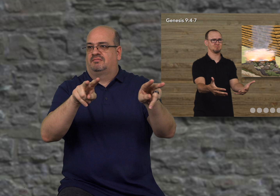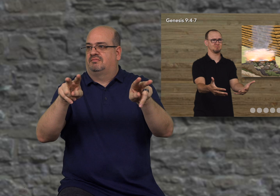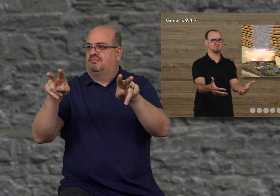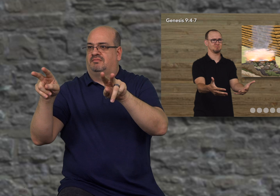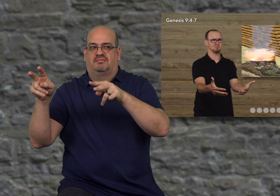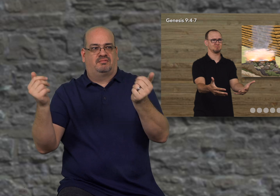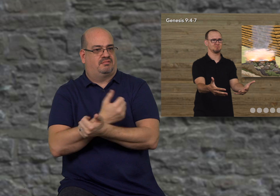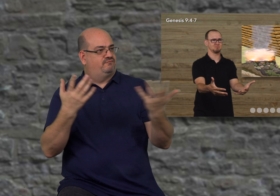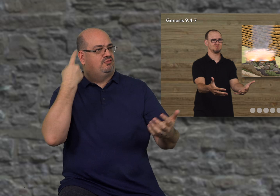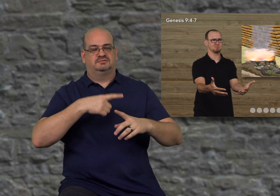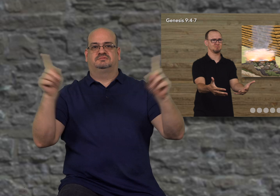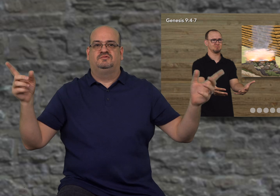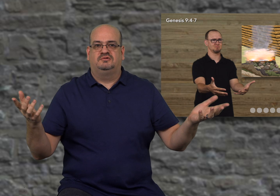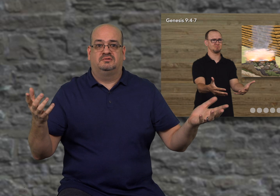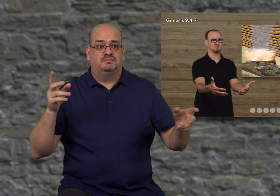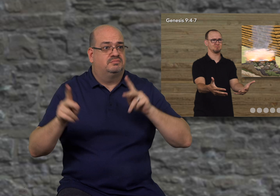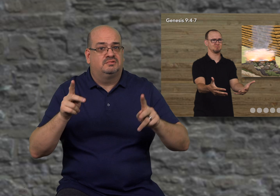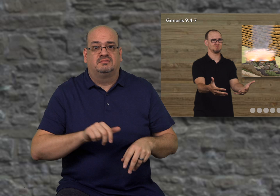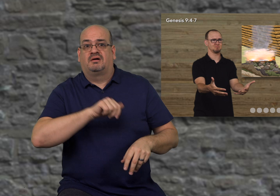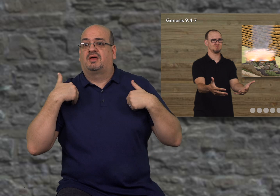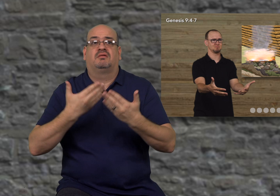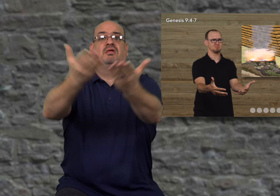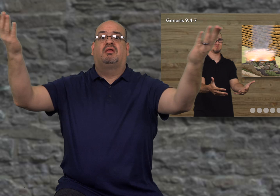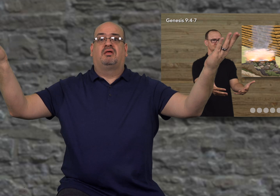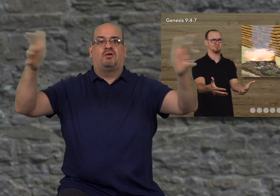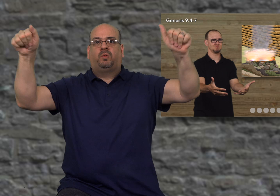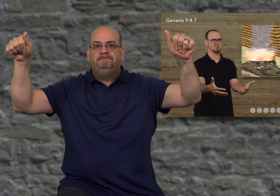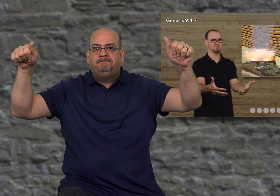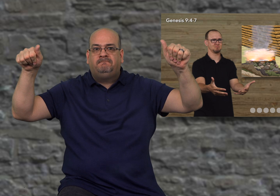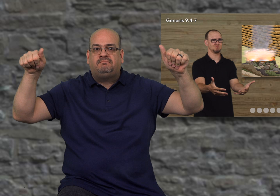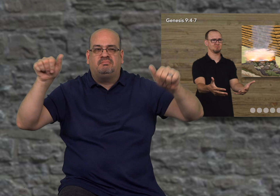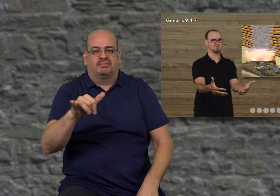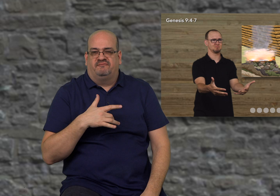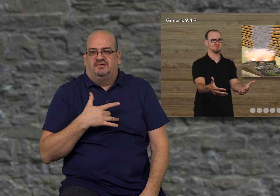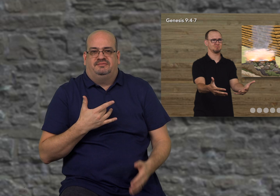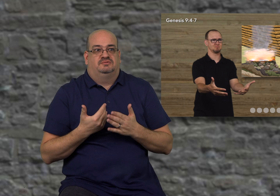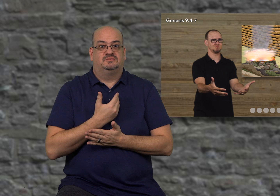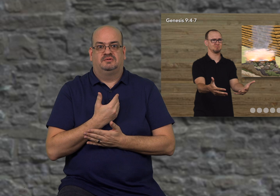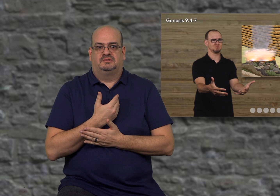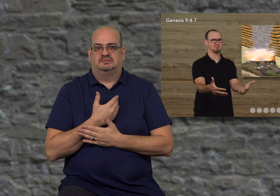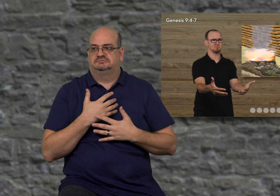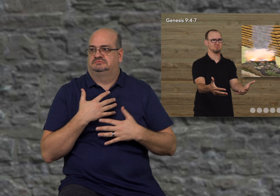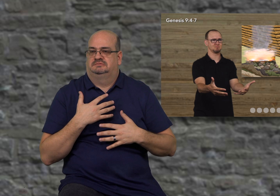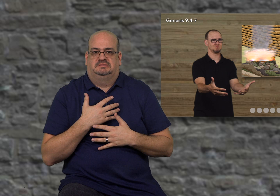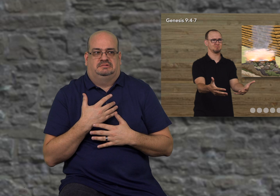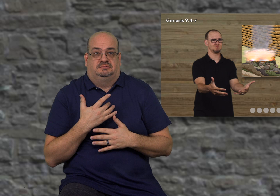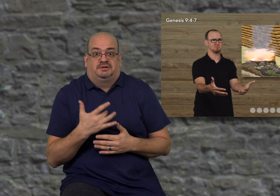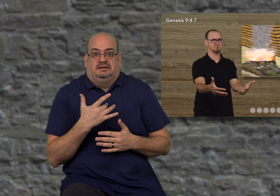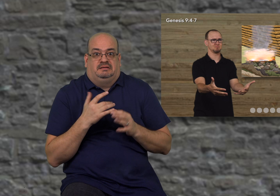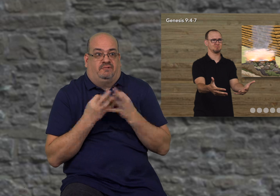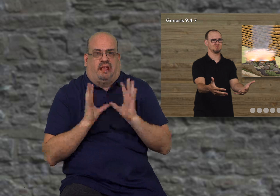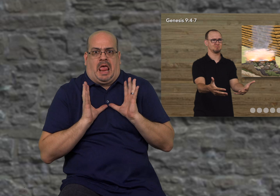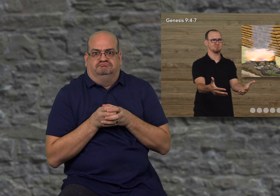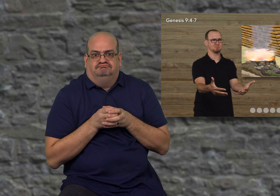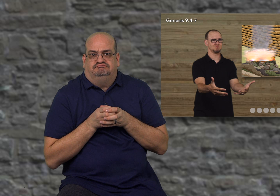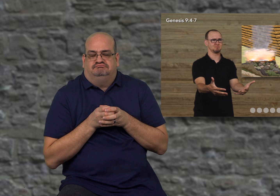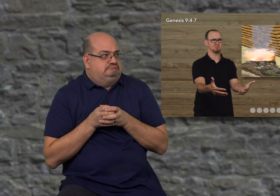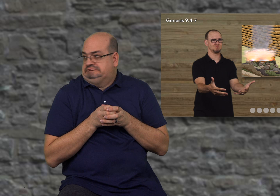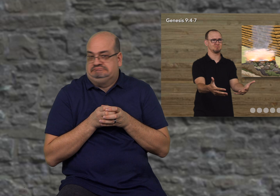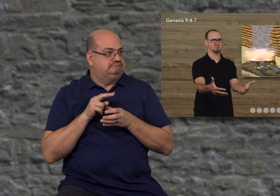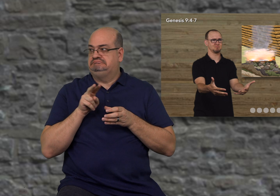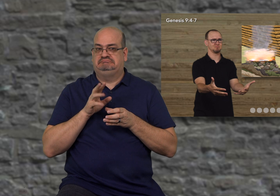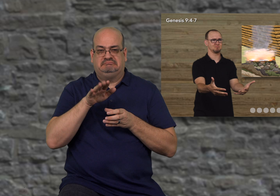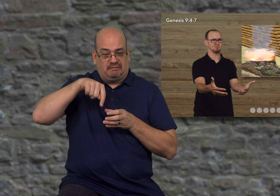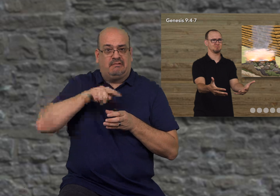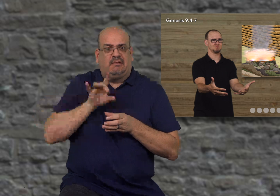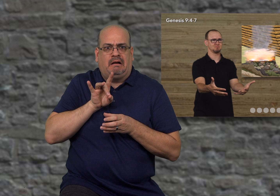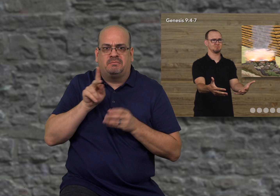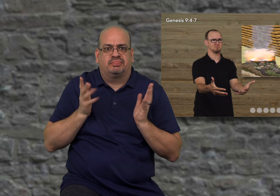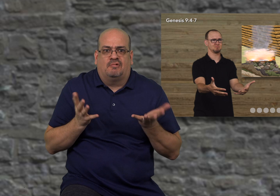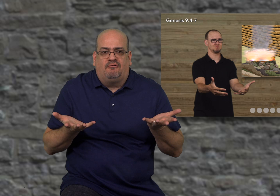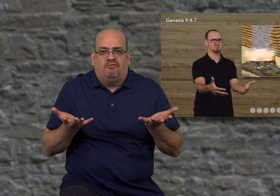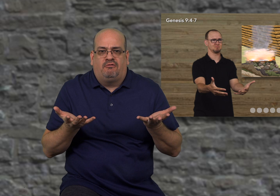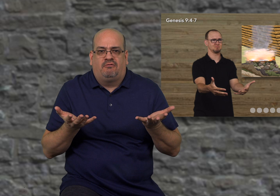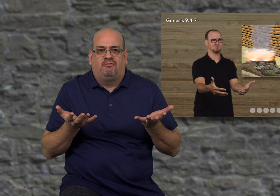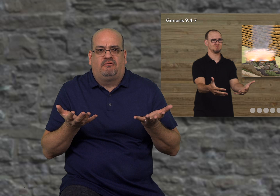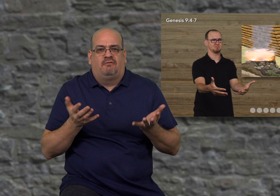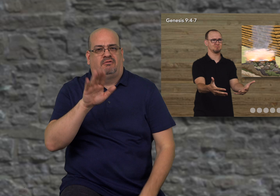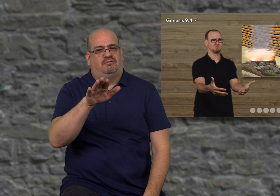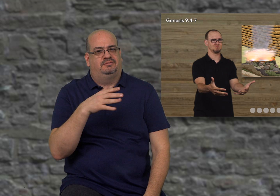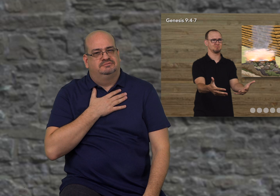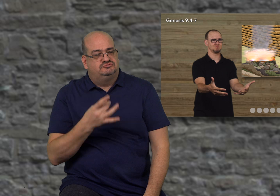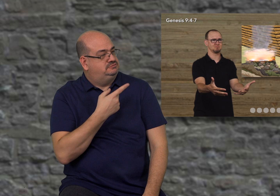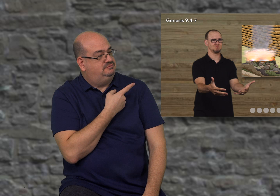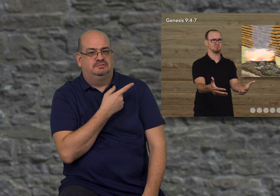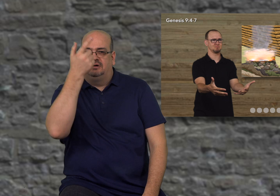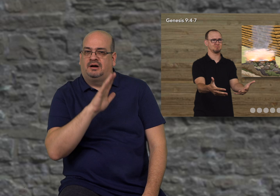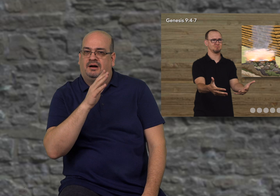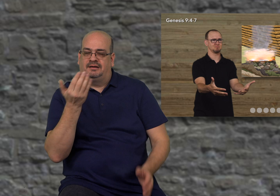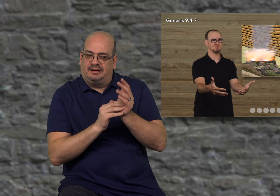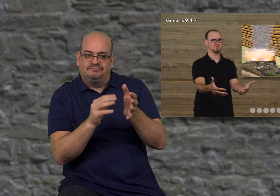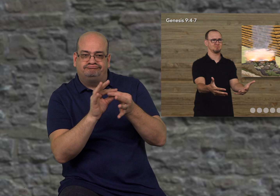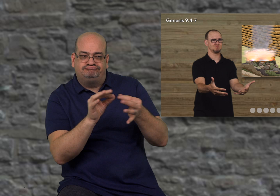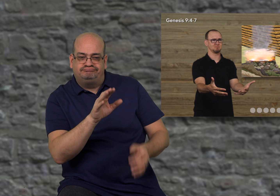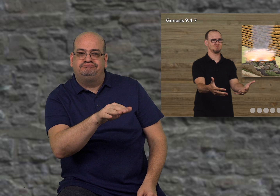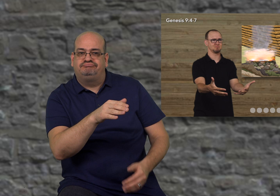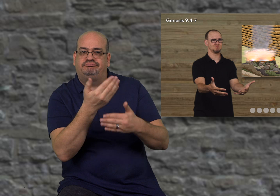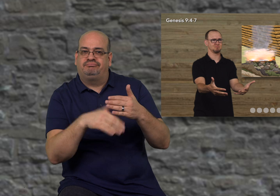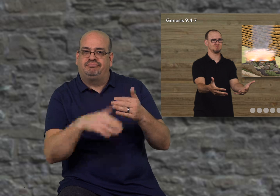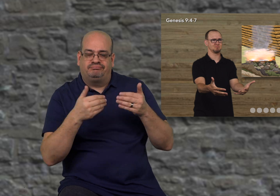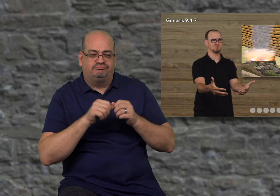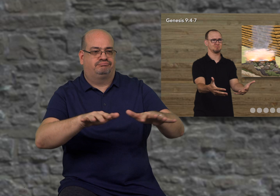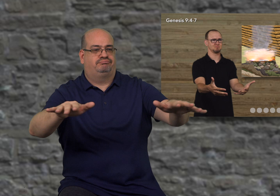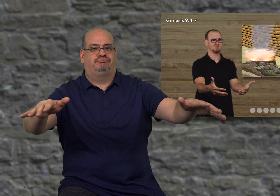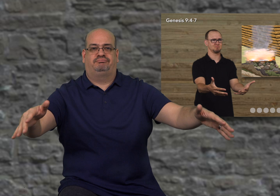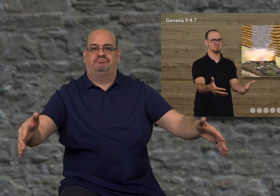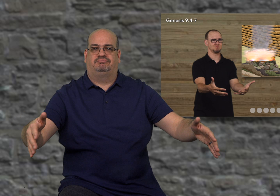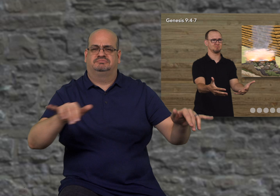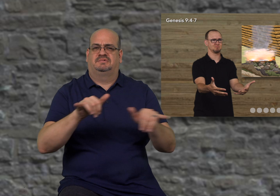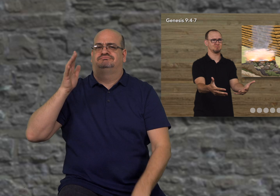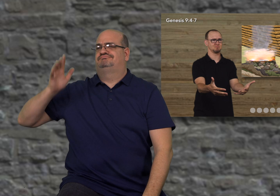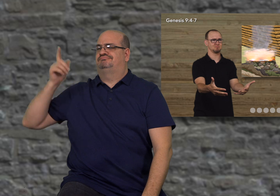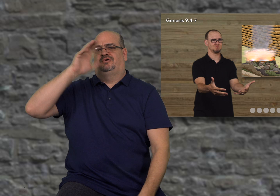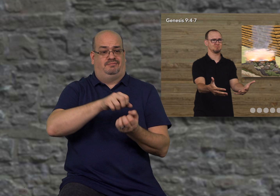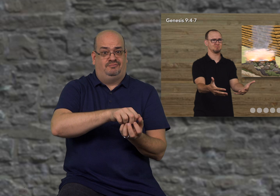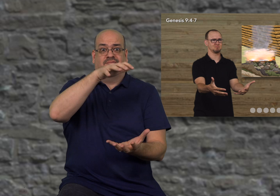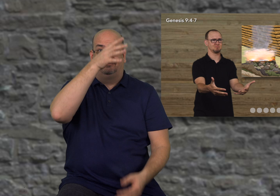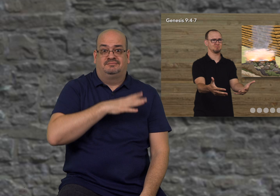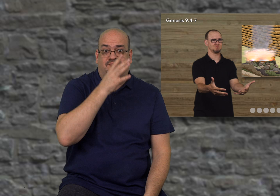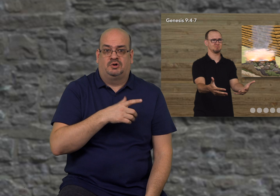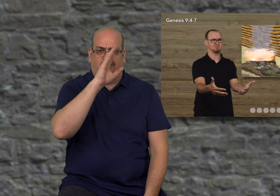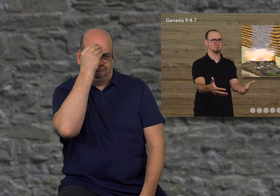But as for you, be fruitful and multiply;